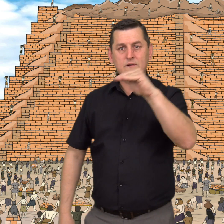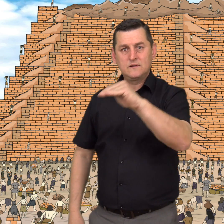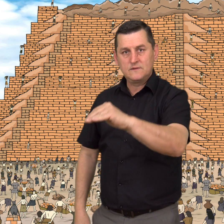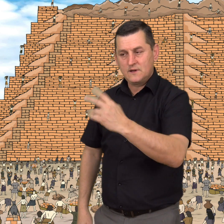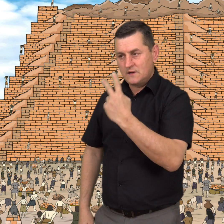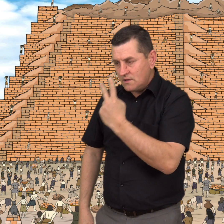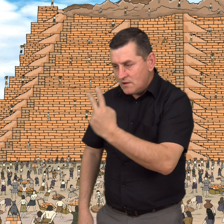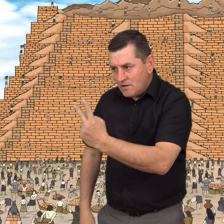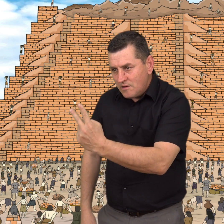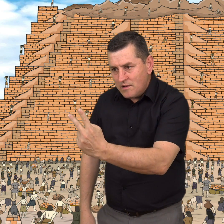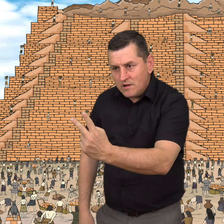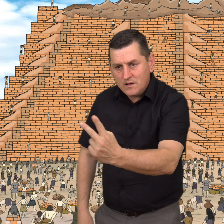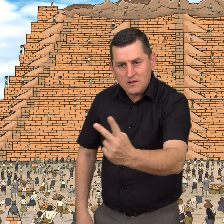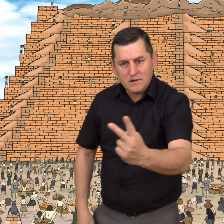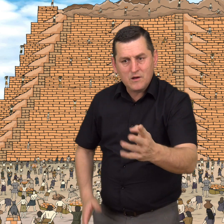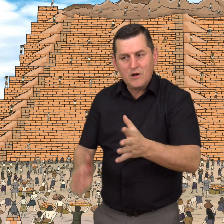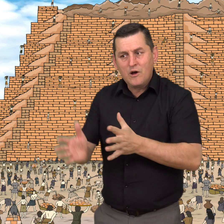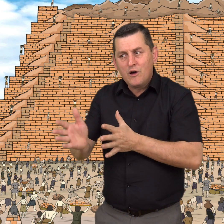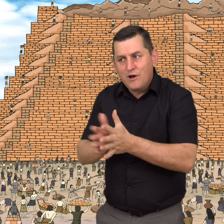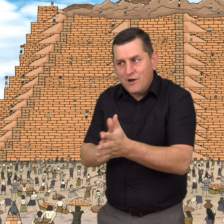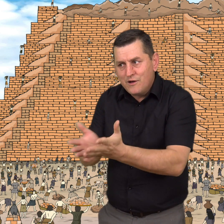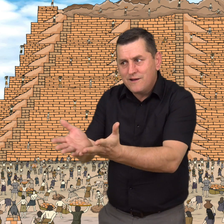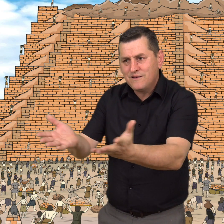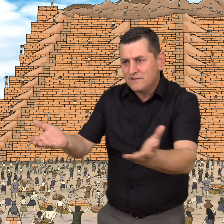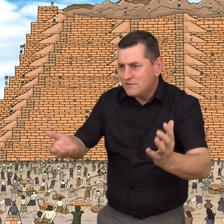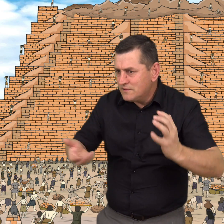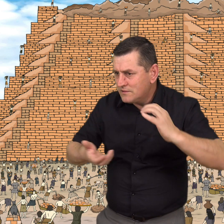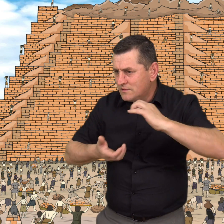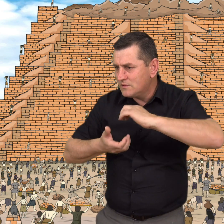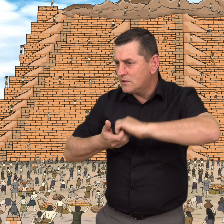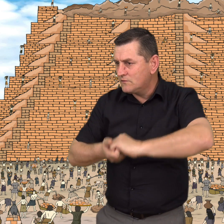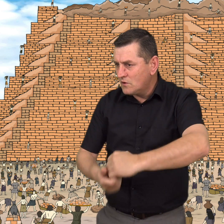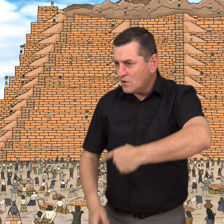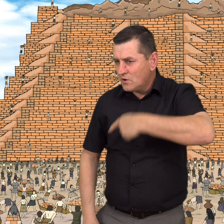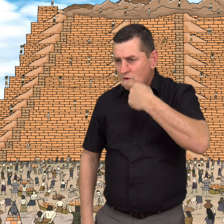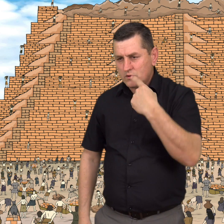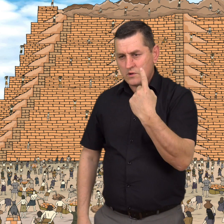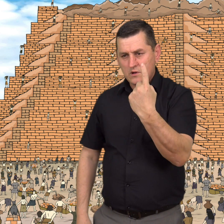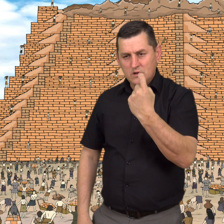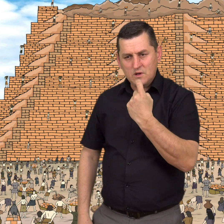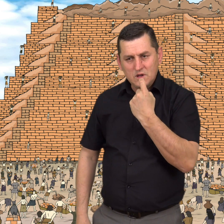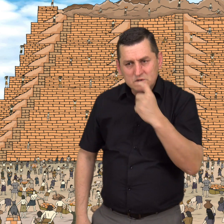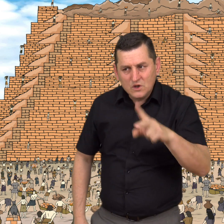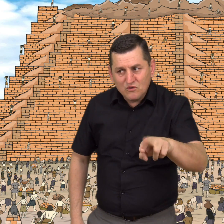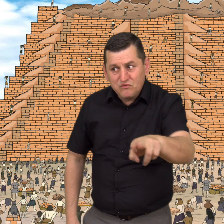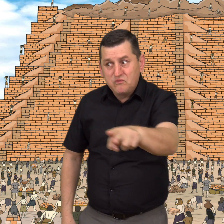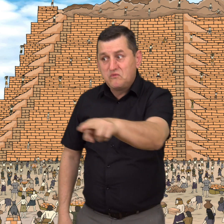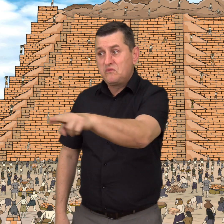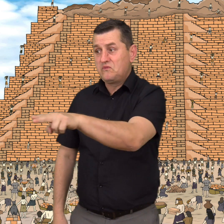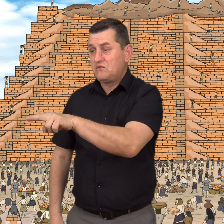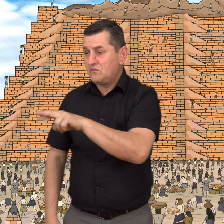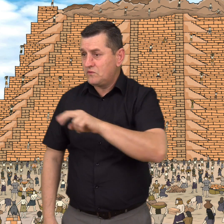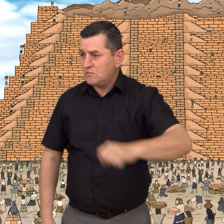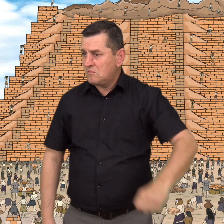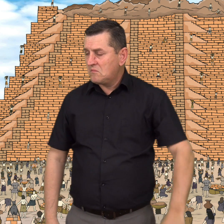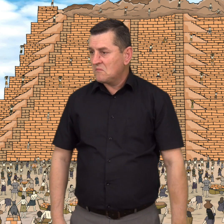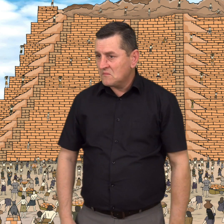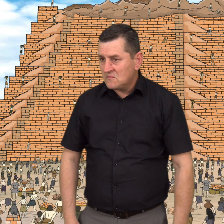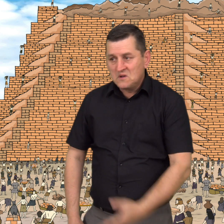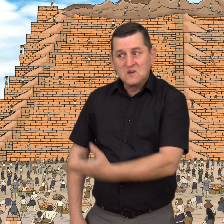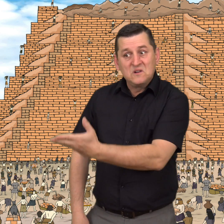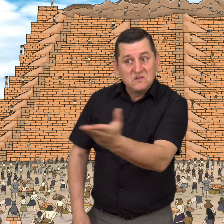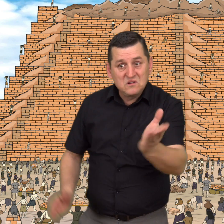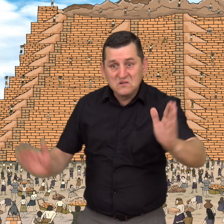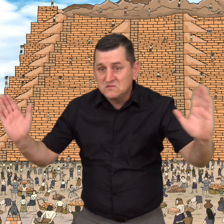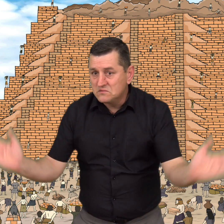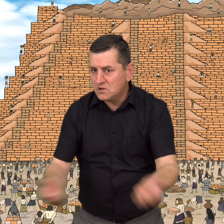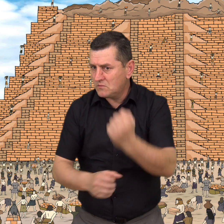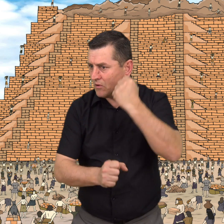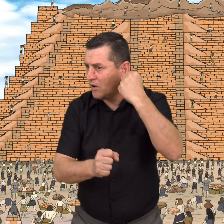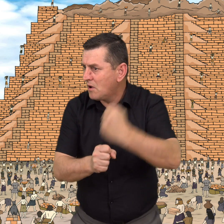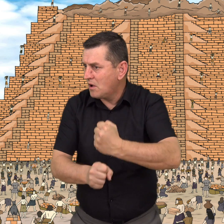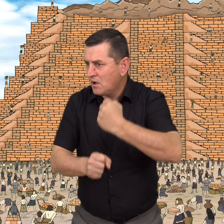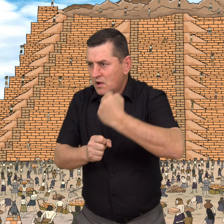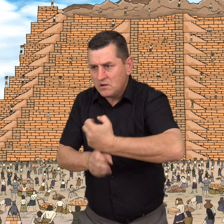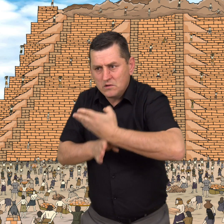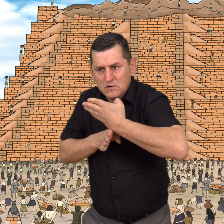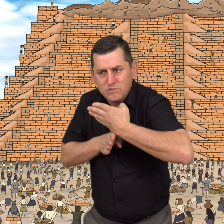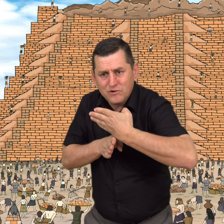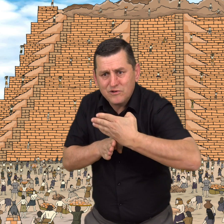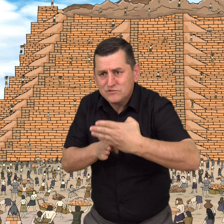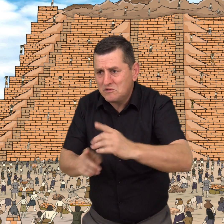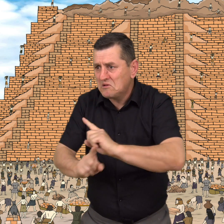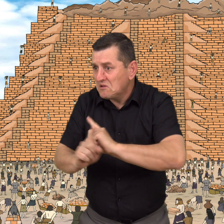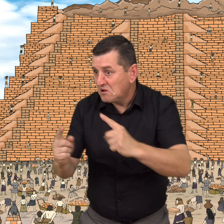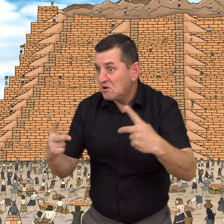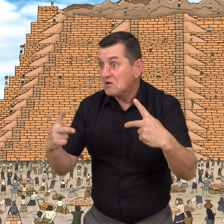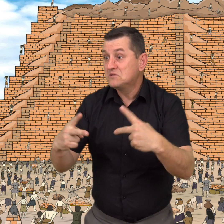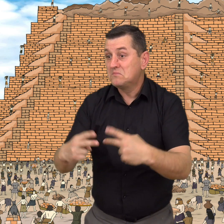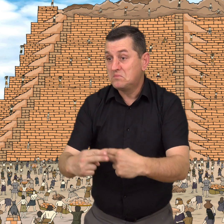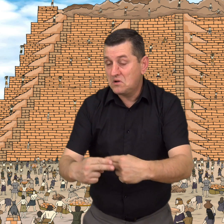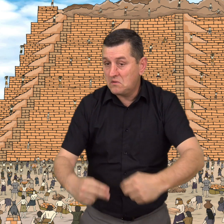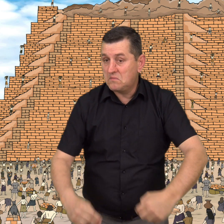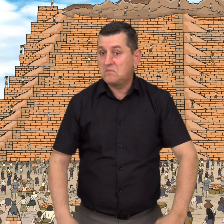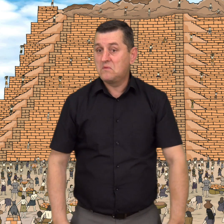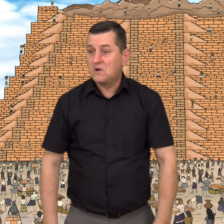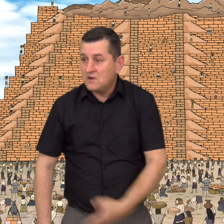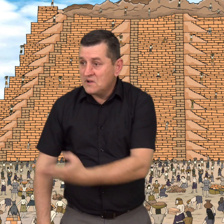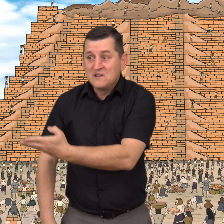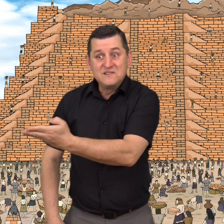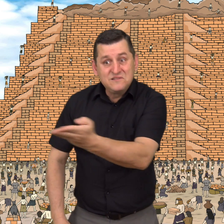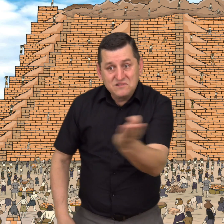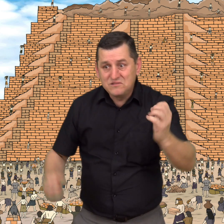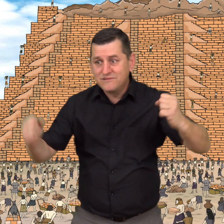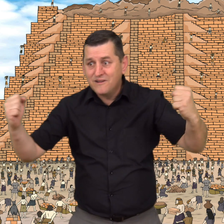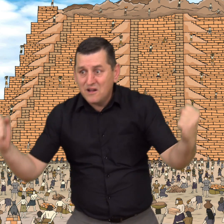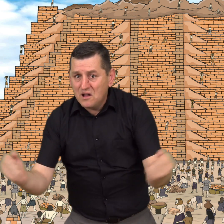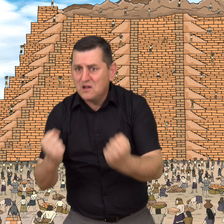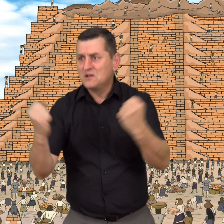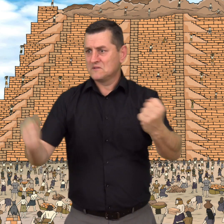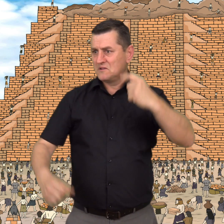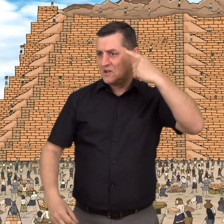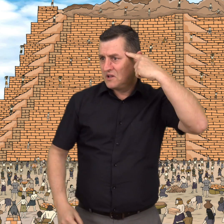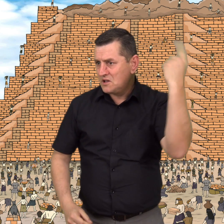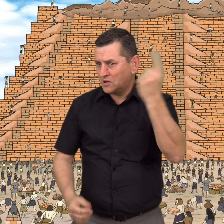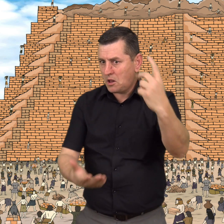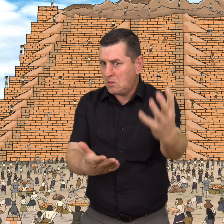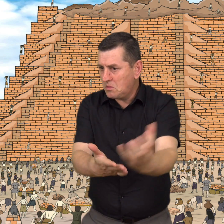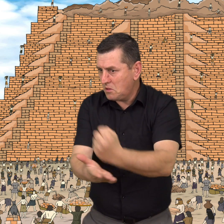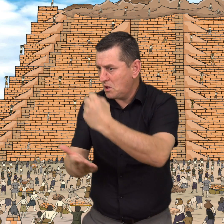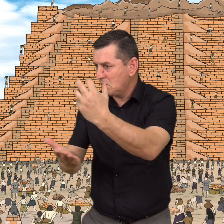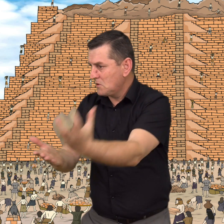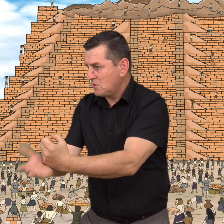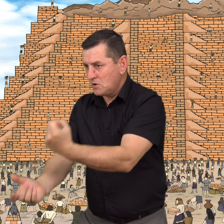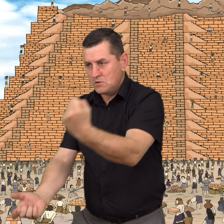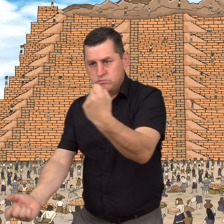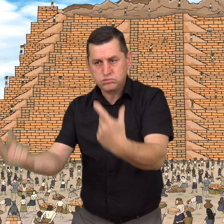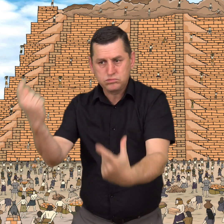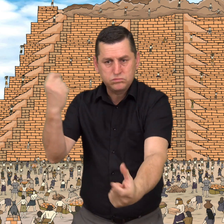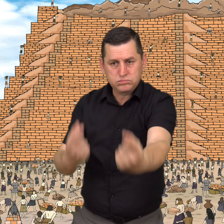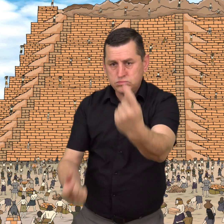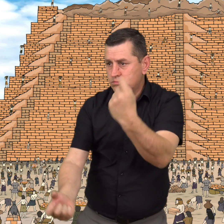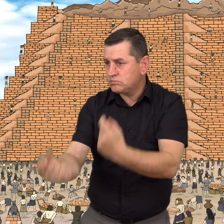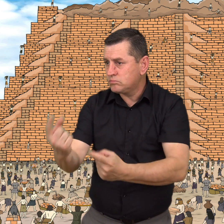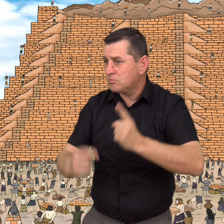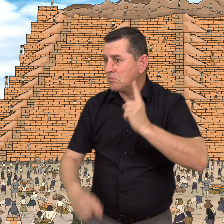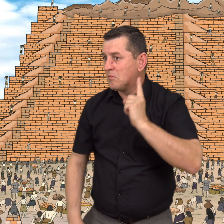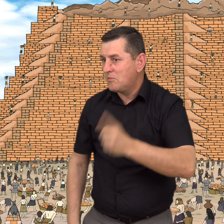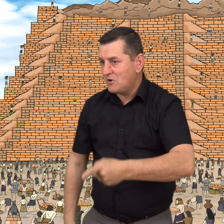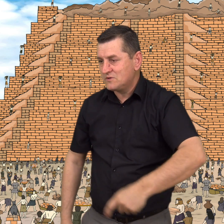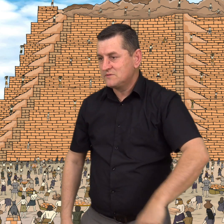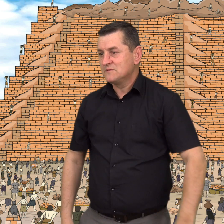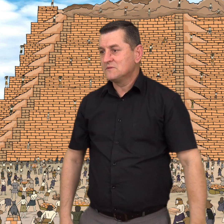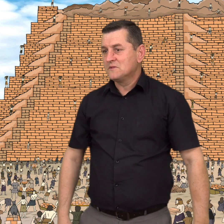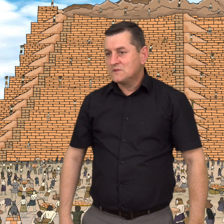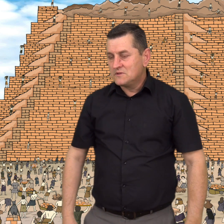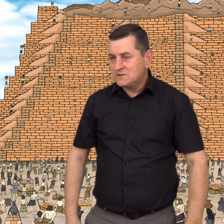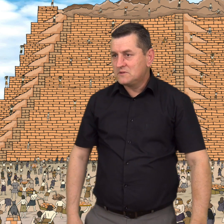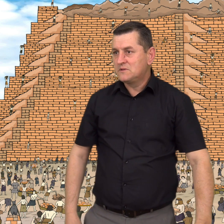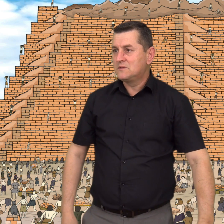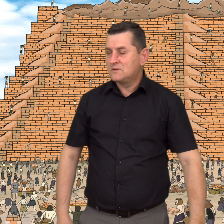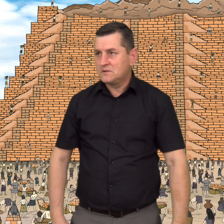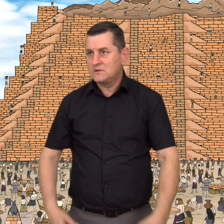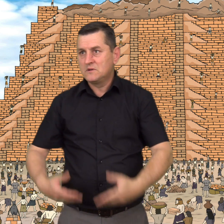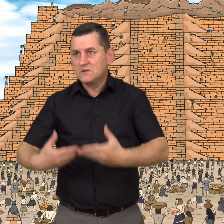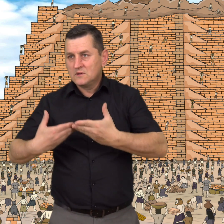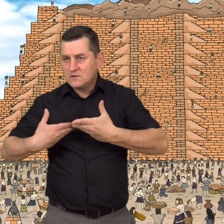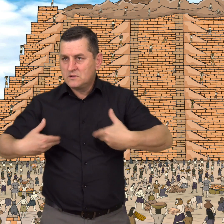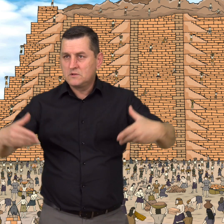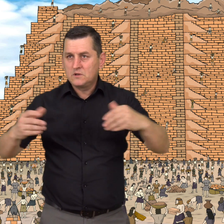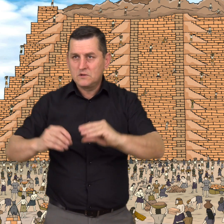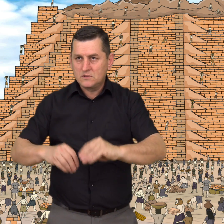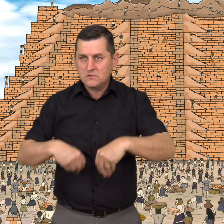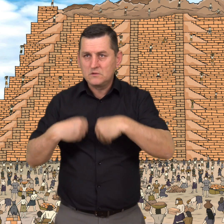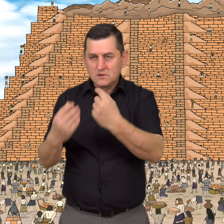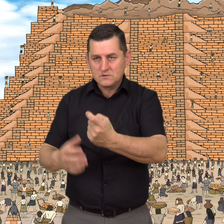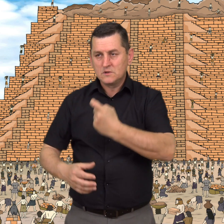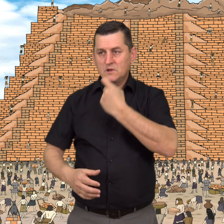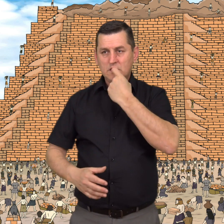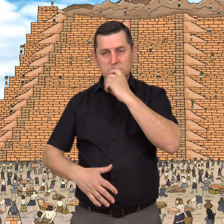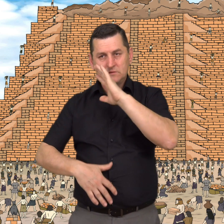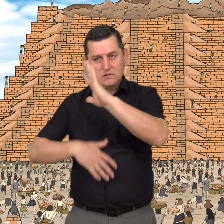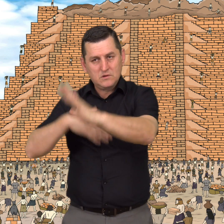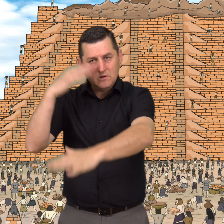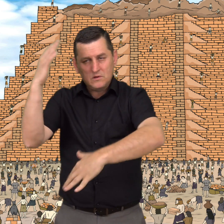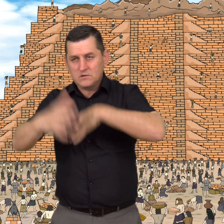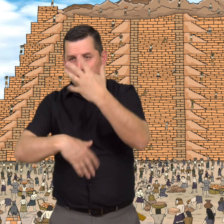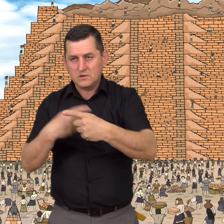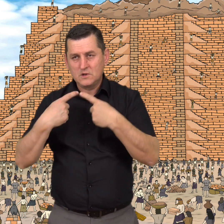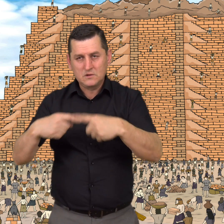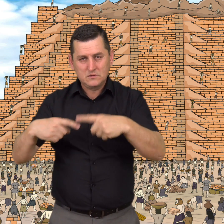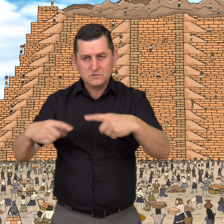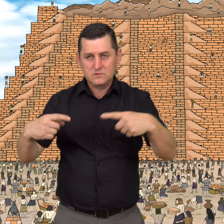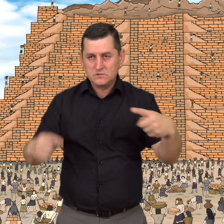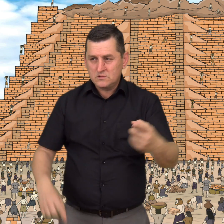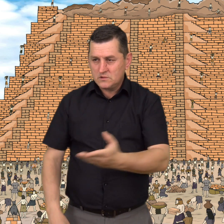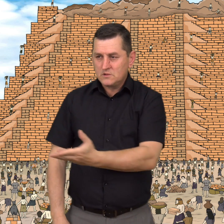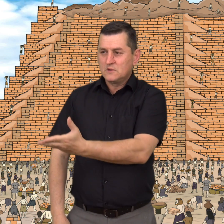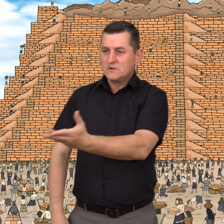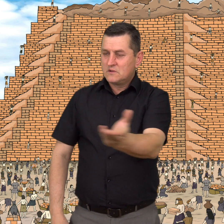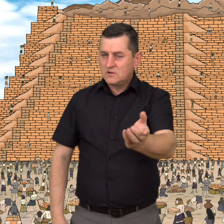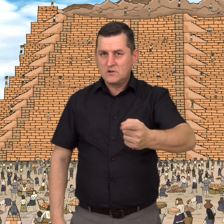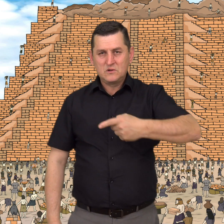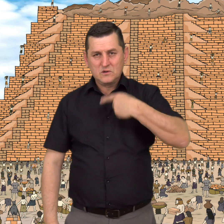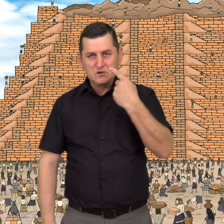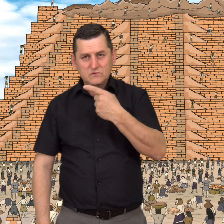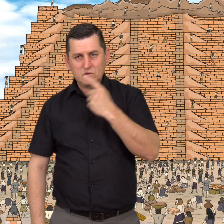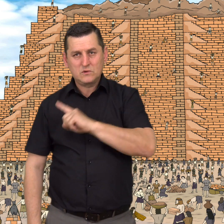And the LORD said, “If they have begun to do this as one people speaking the same language, then nothing they devise will be beyond them.